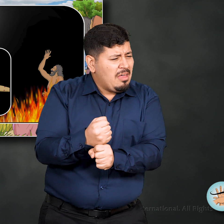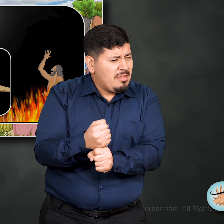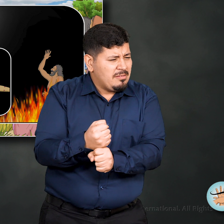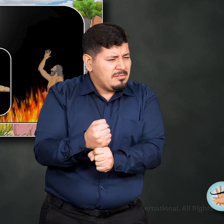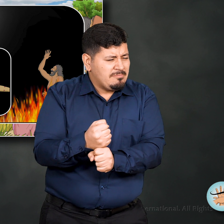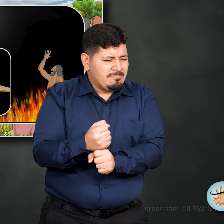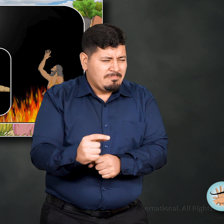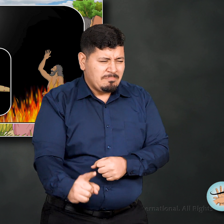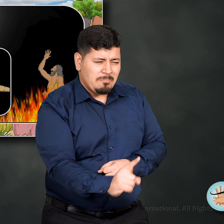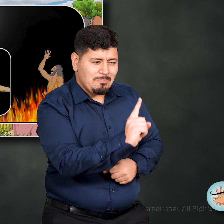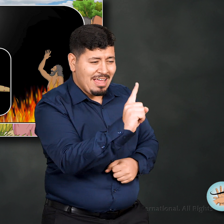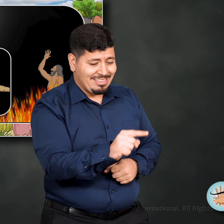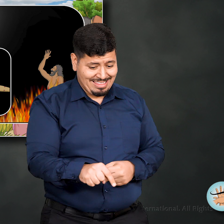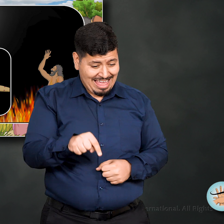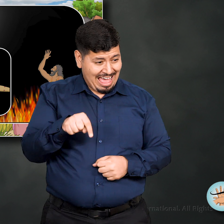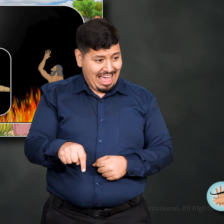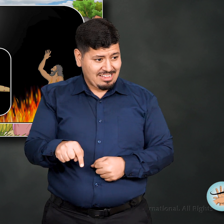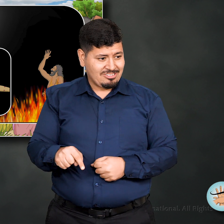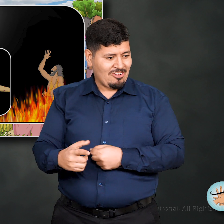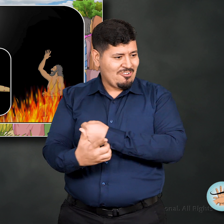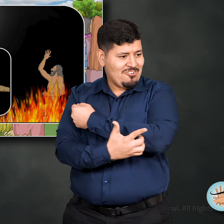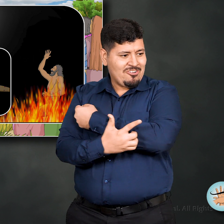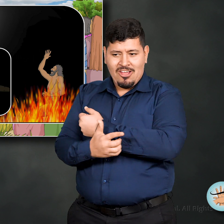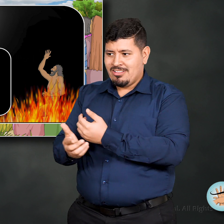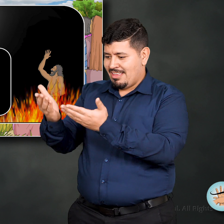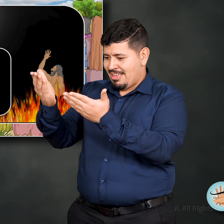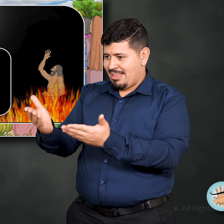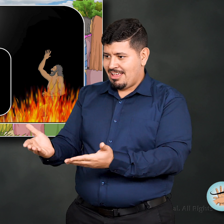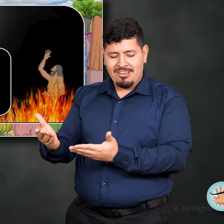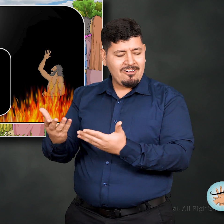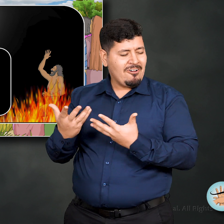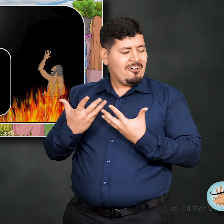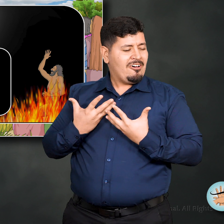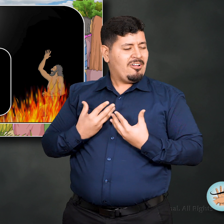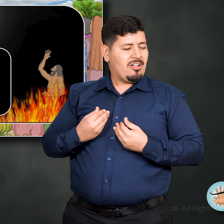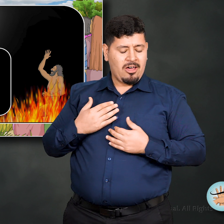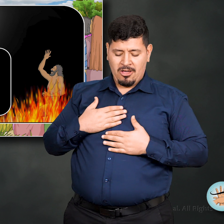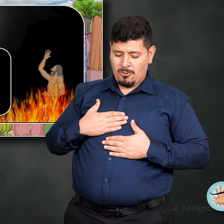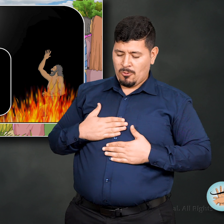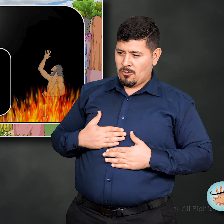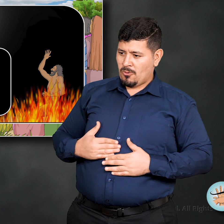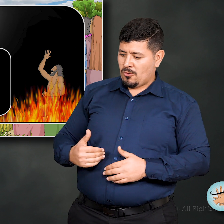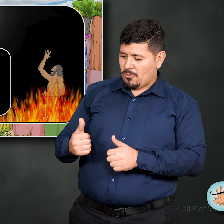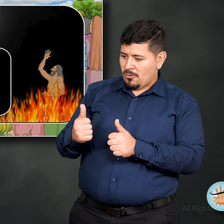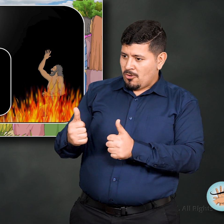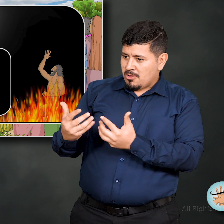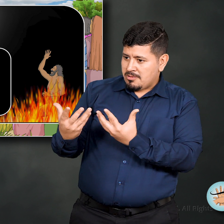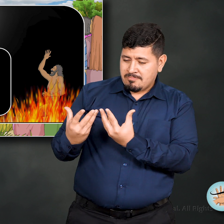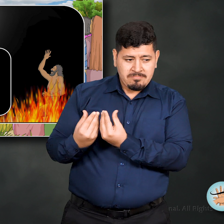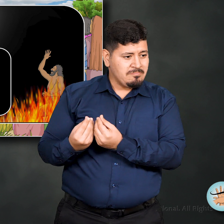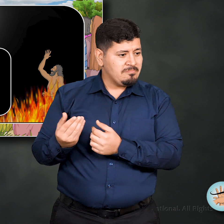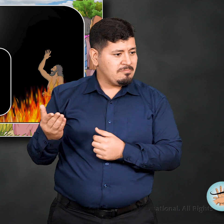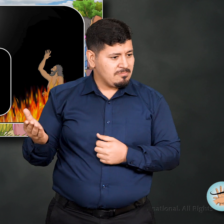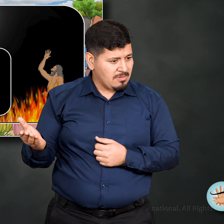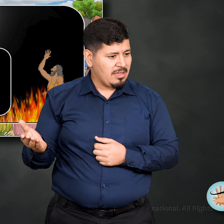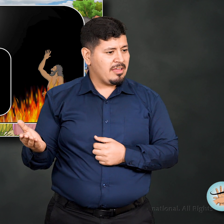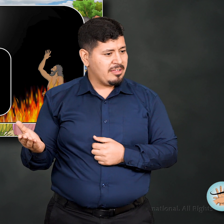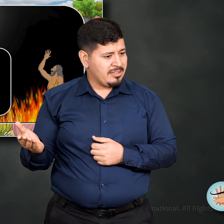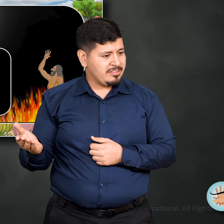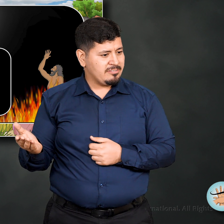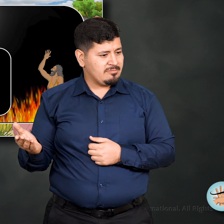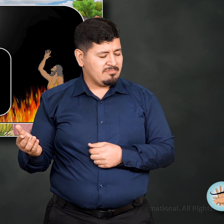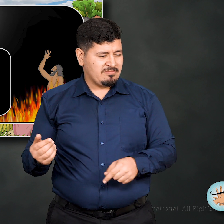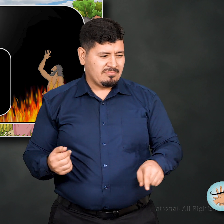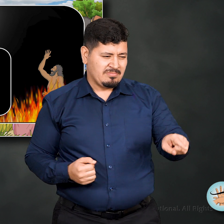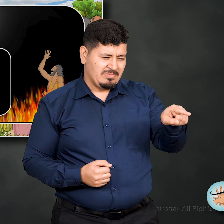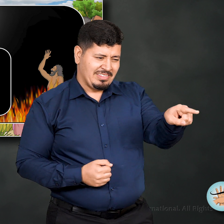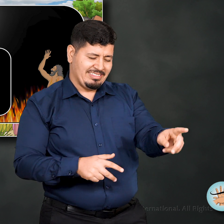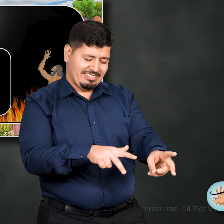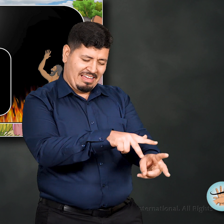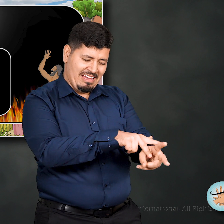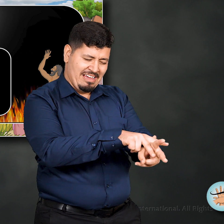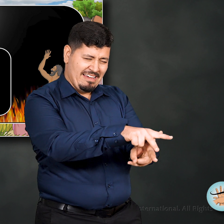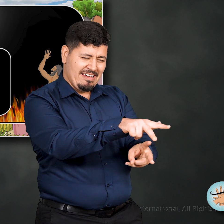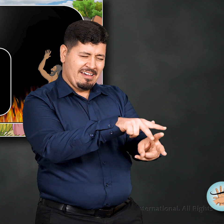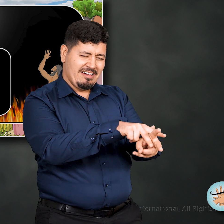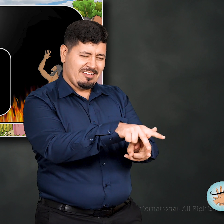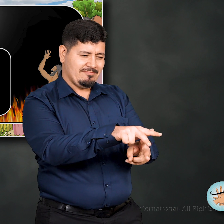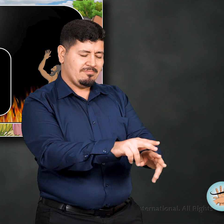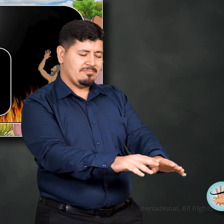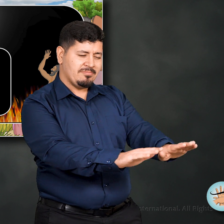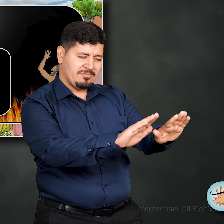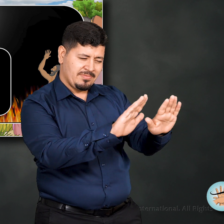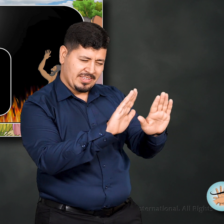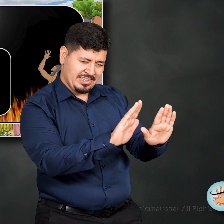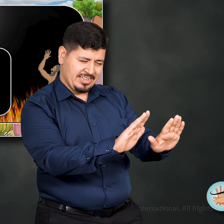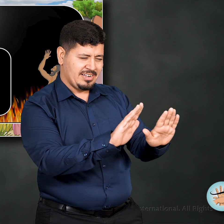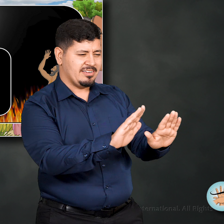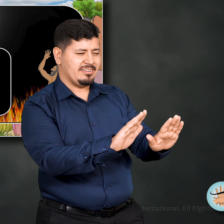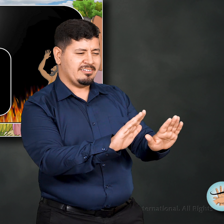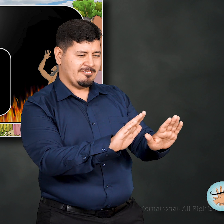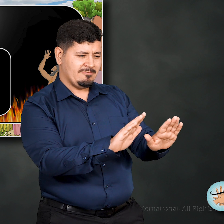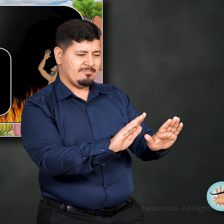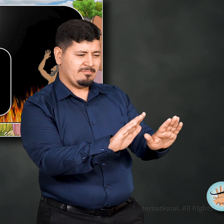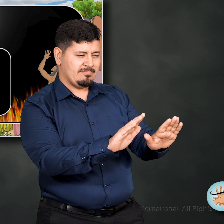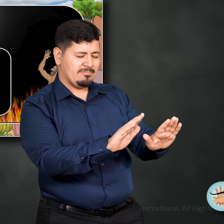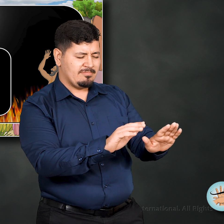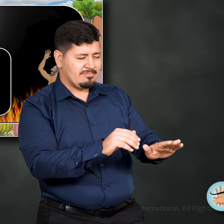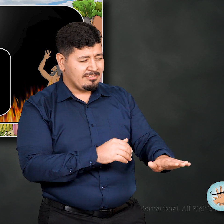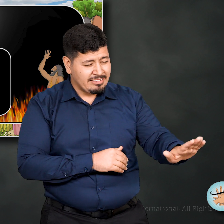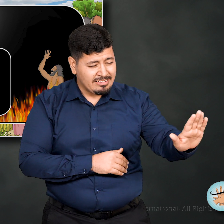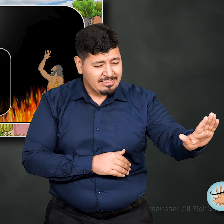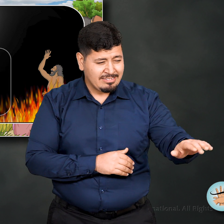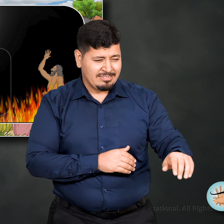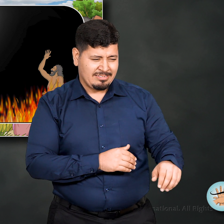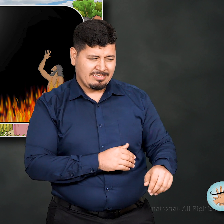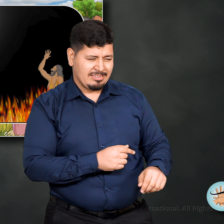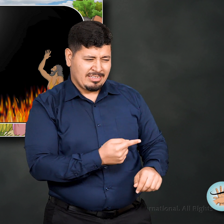But now he is comforted here, while you are in agony.